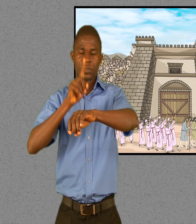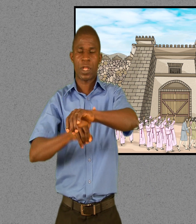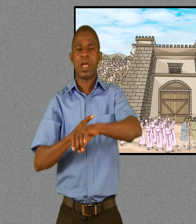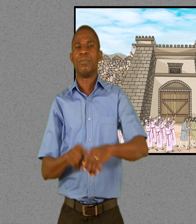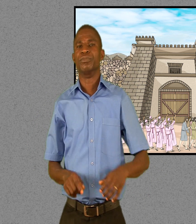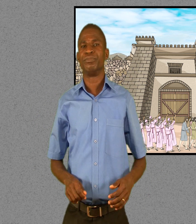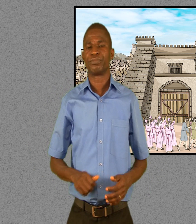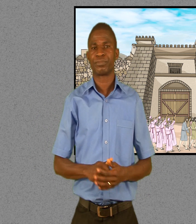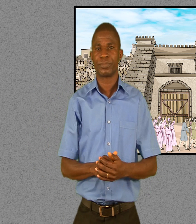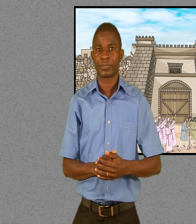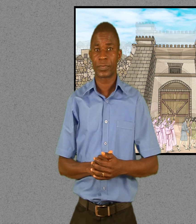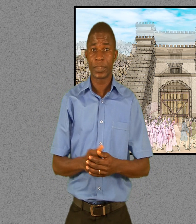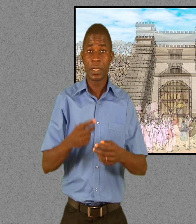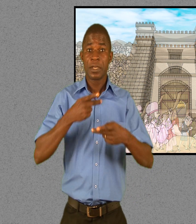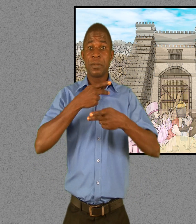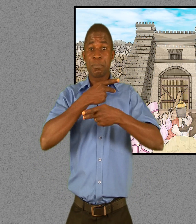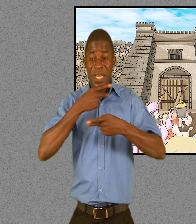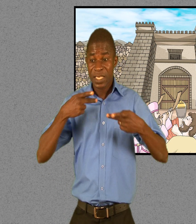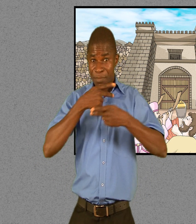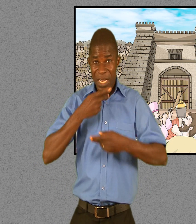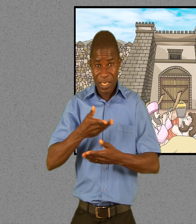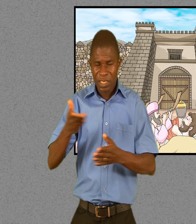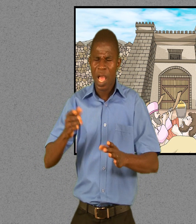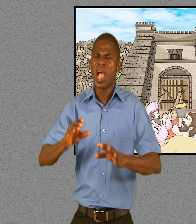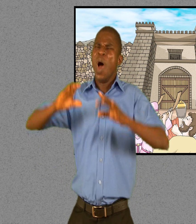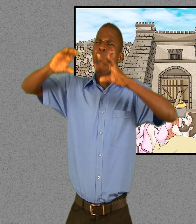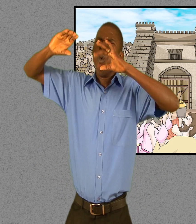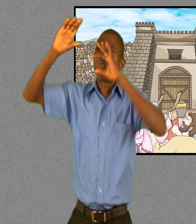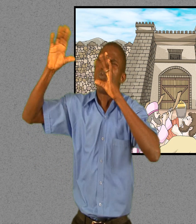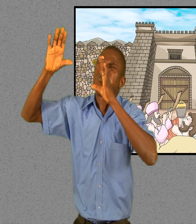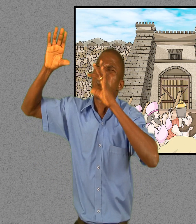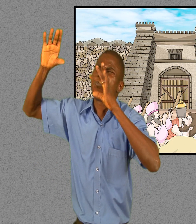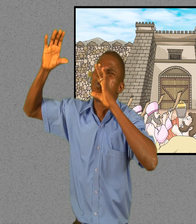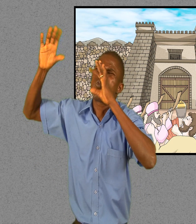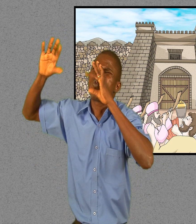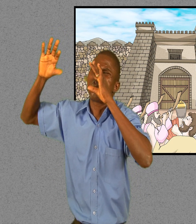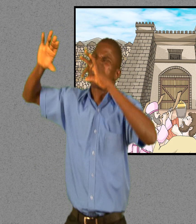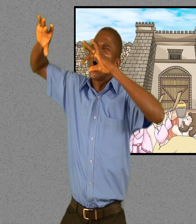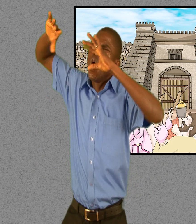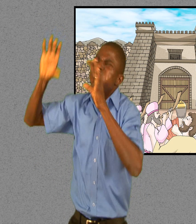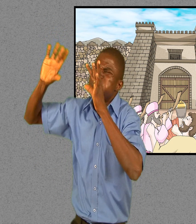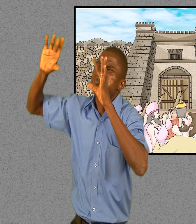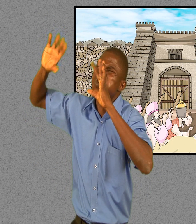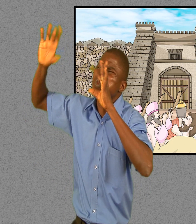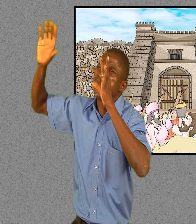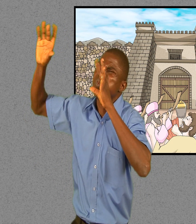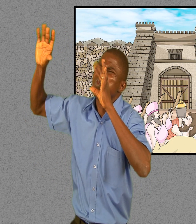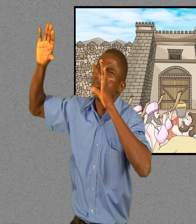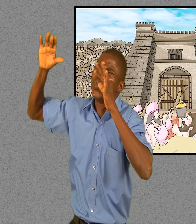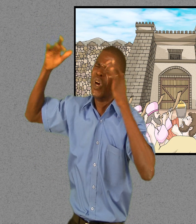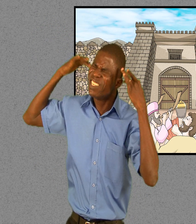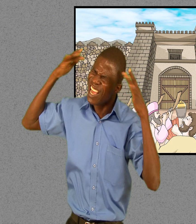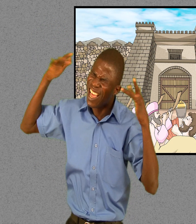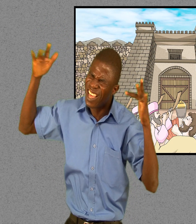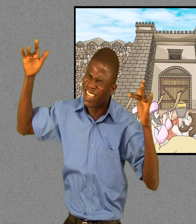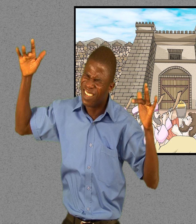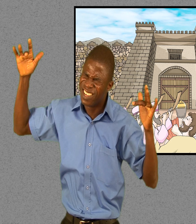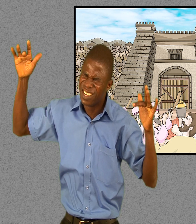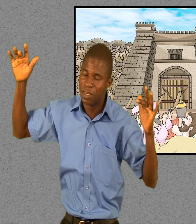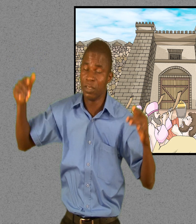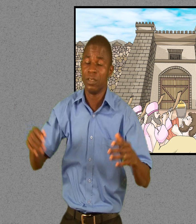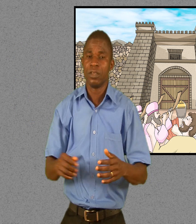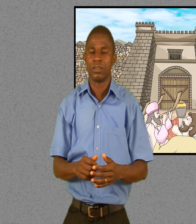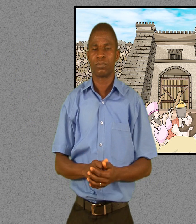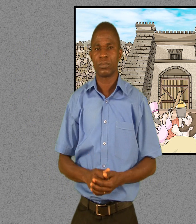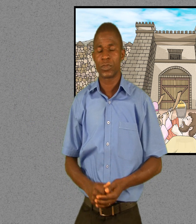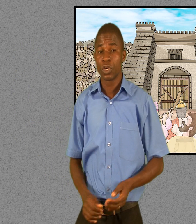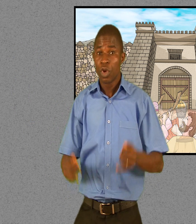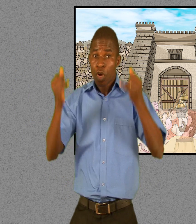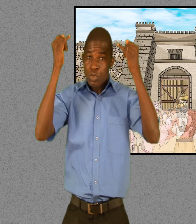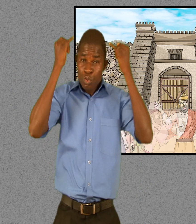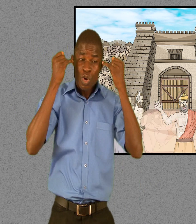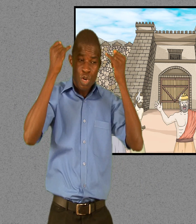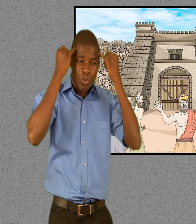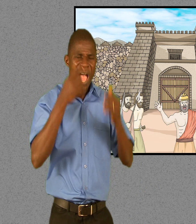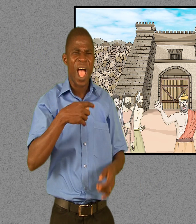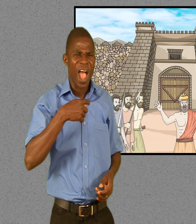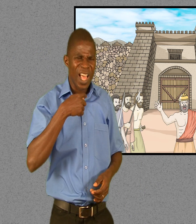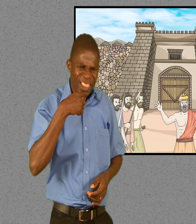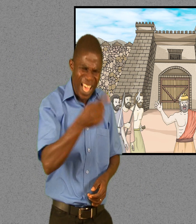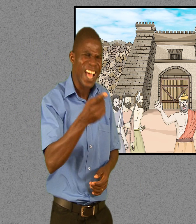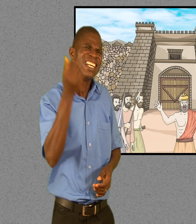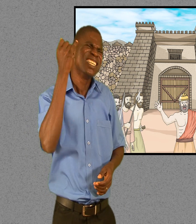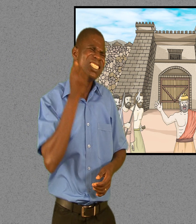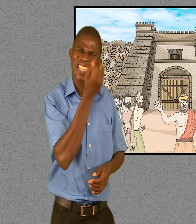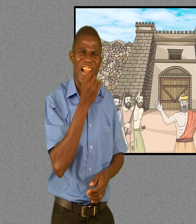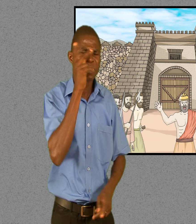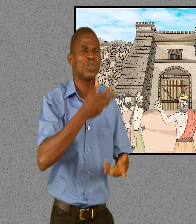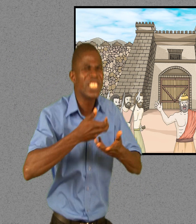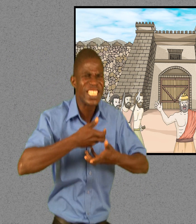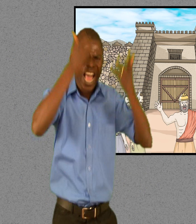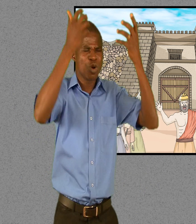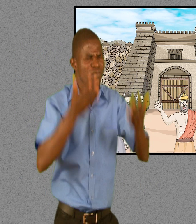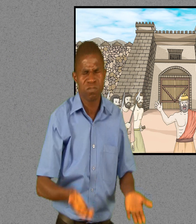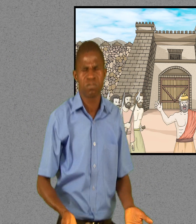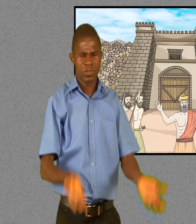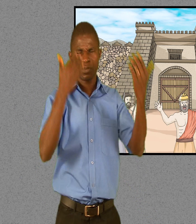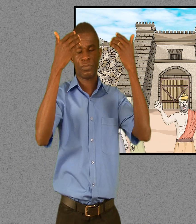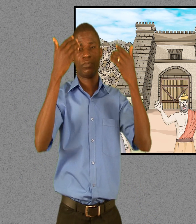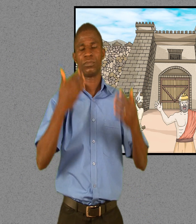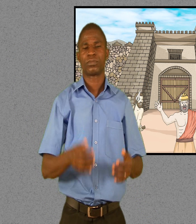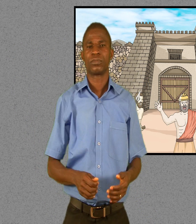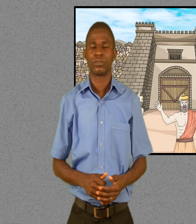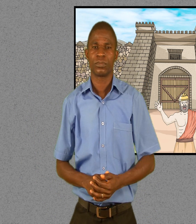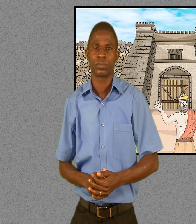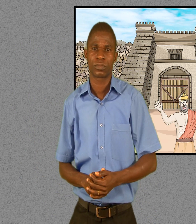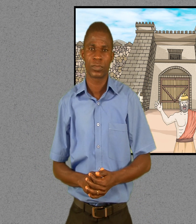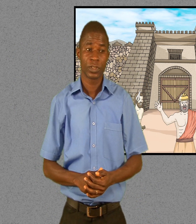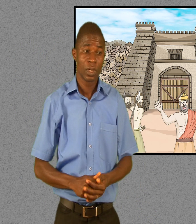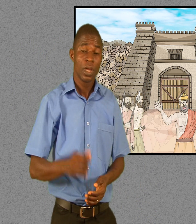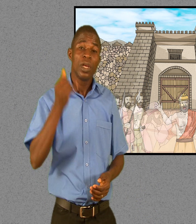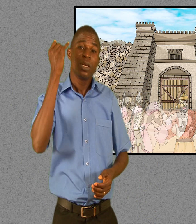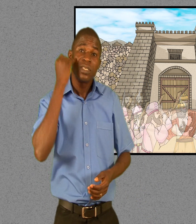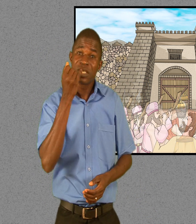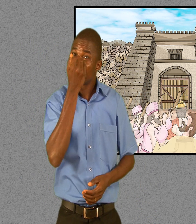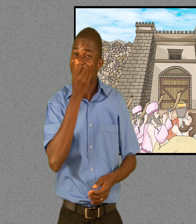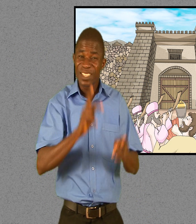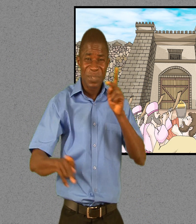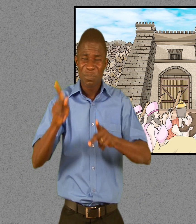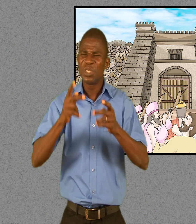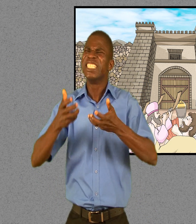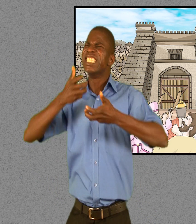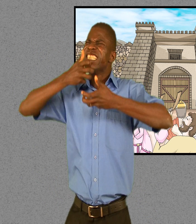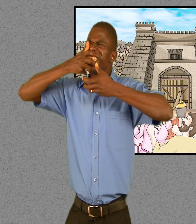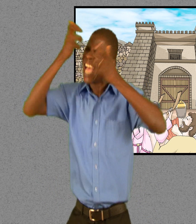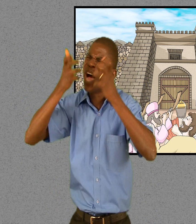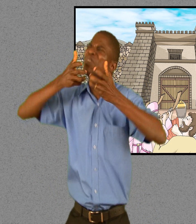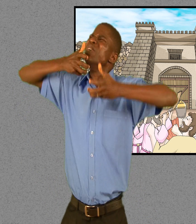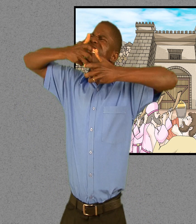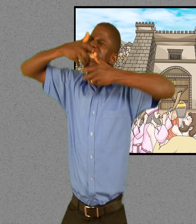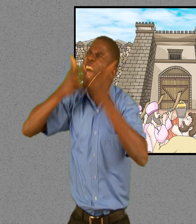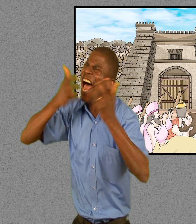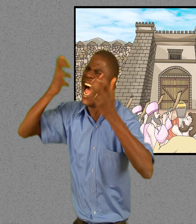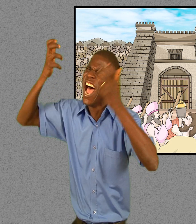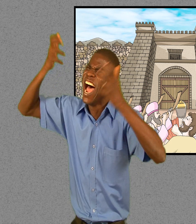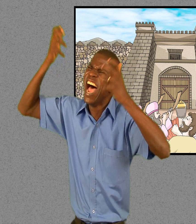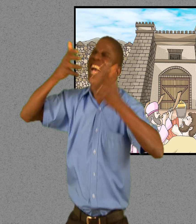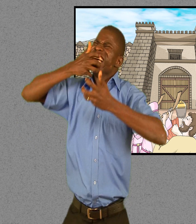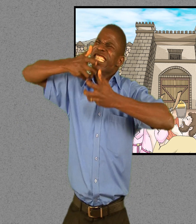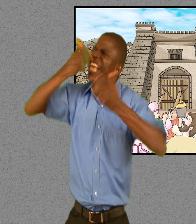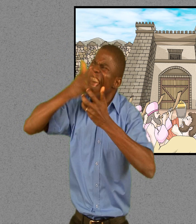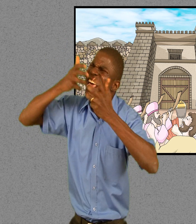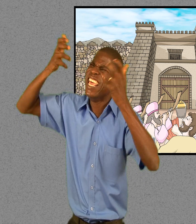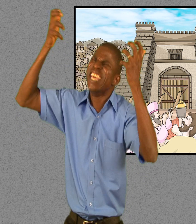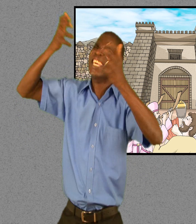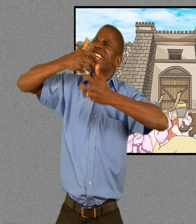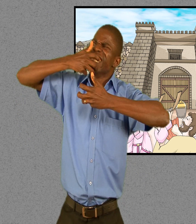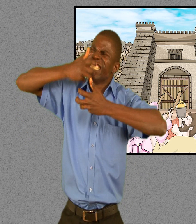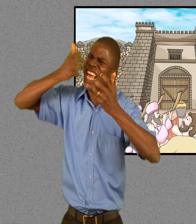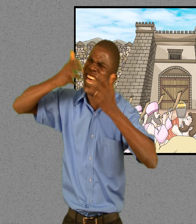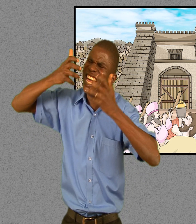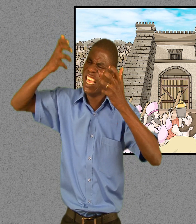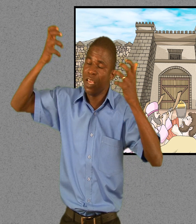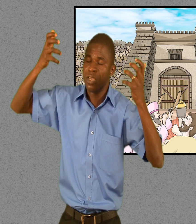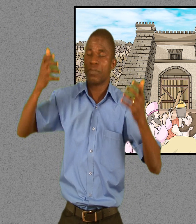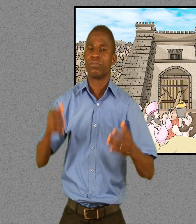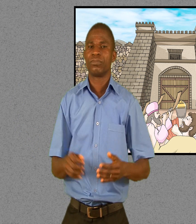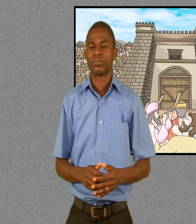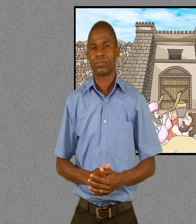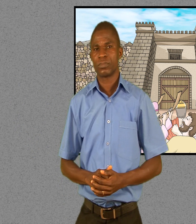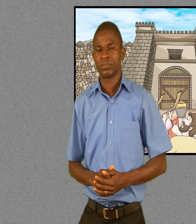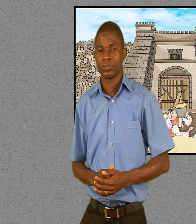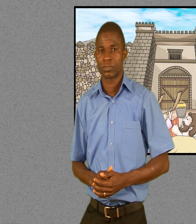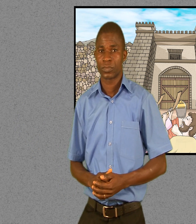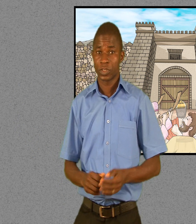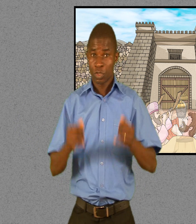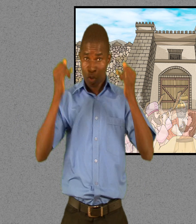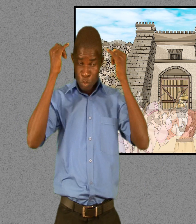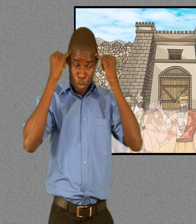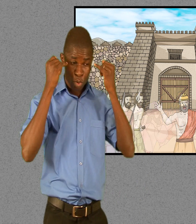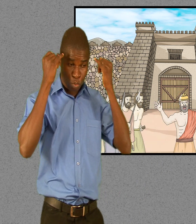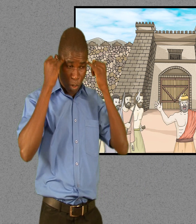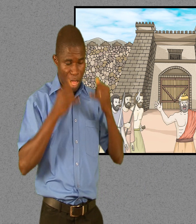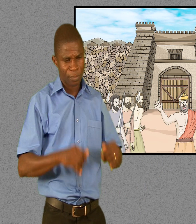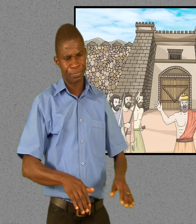After the seventh time around, the priests blew the horns, and Joshua commanded the people, “Shout!